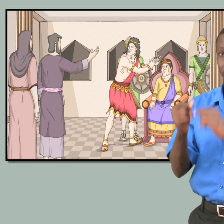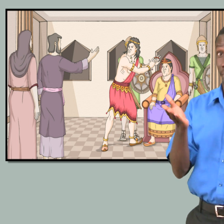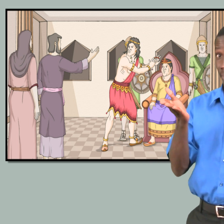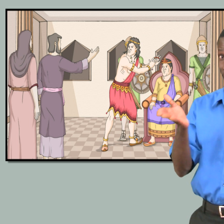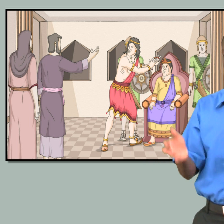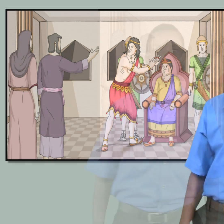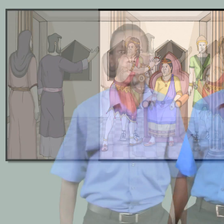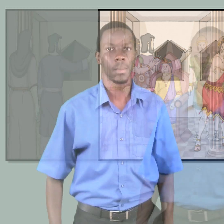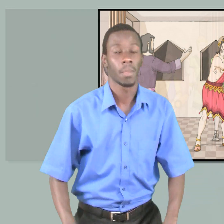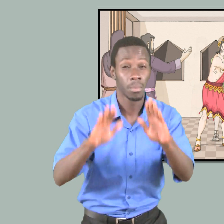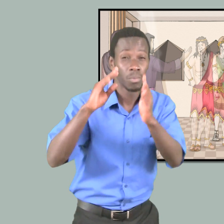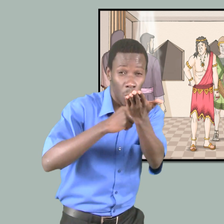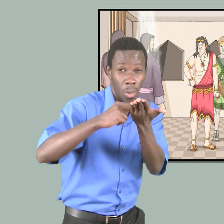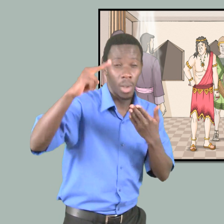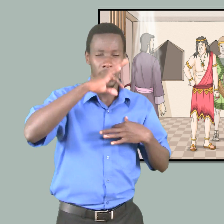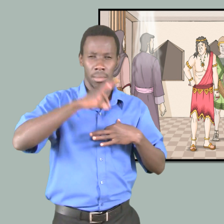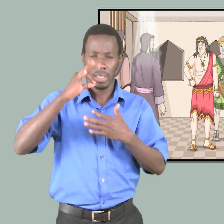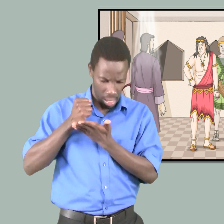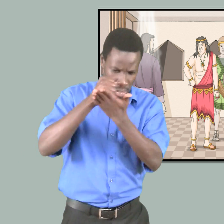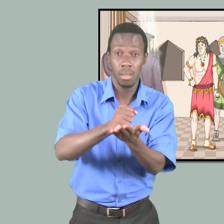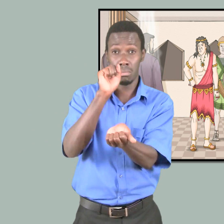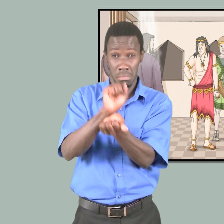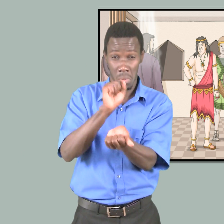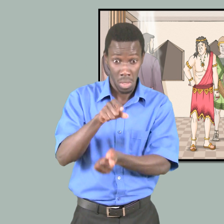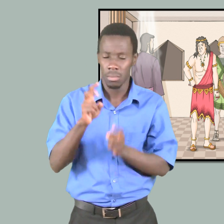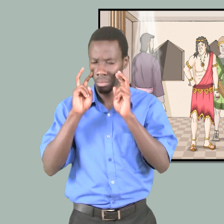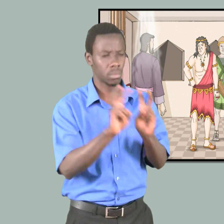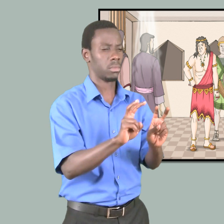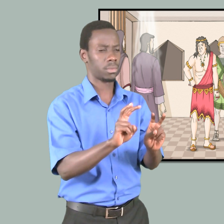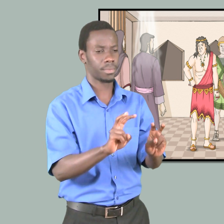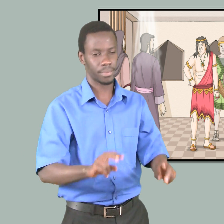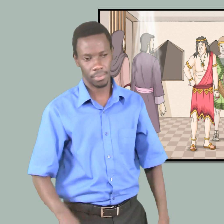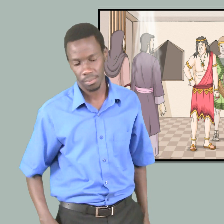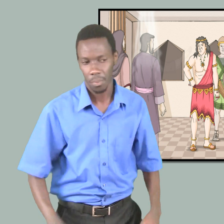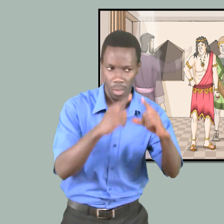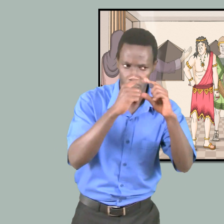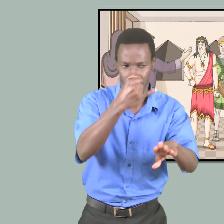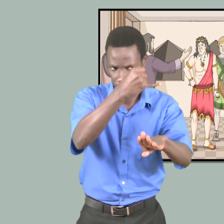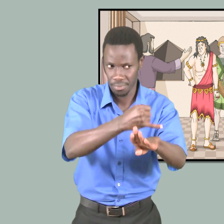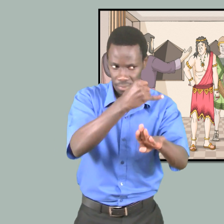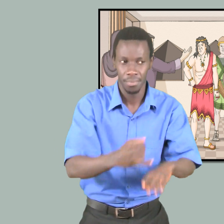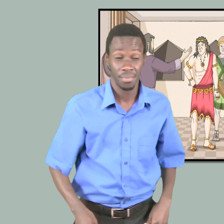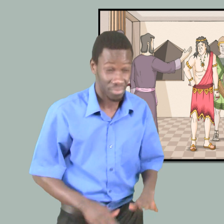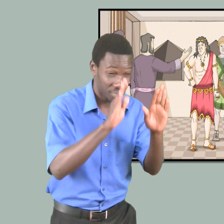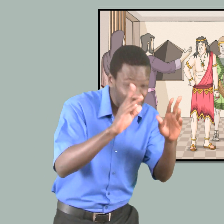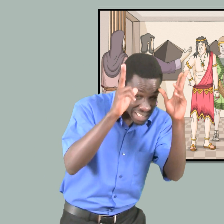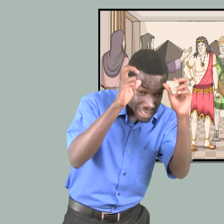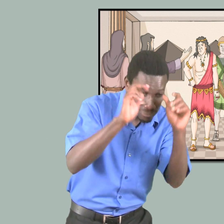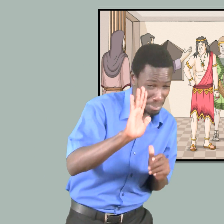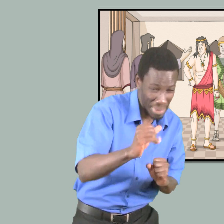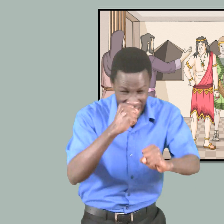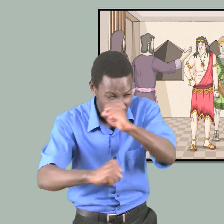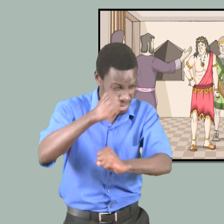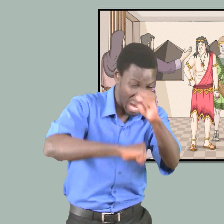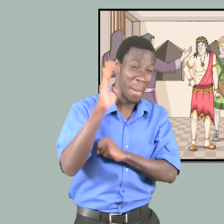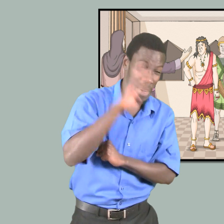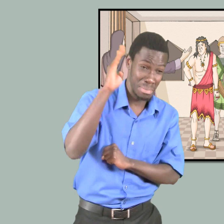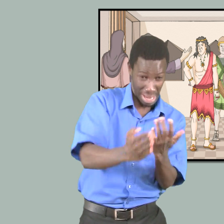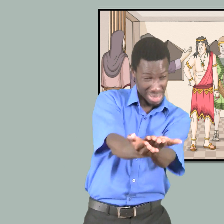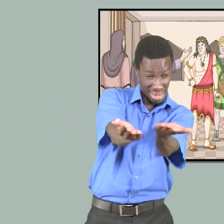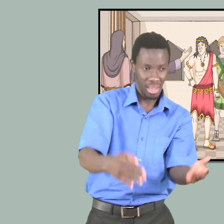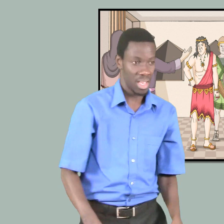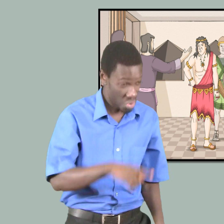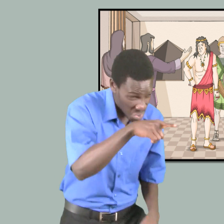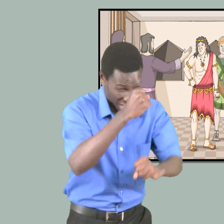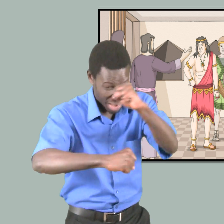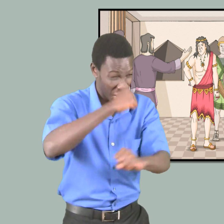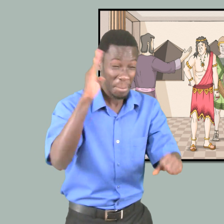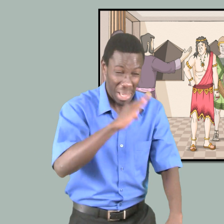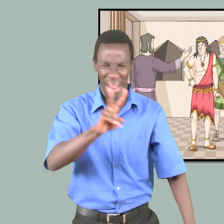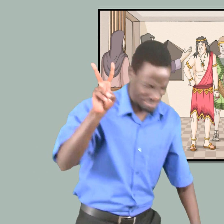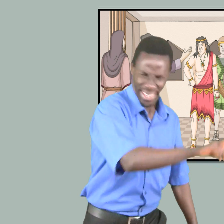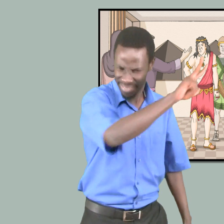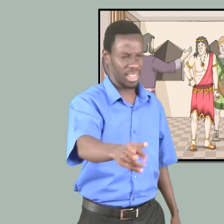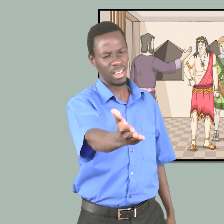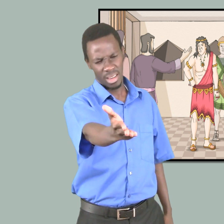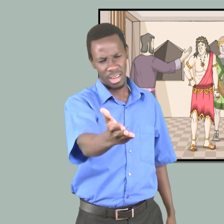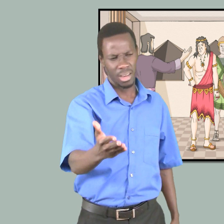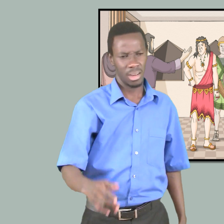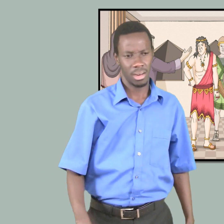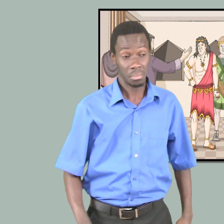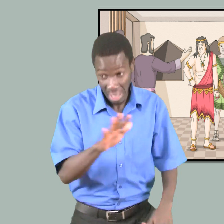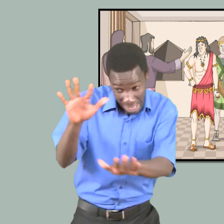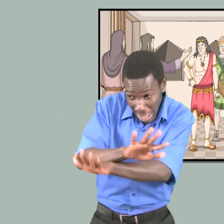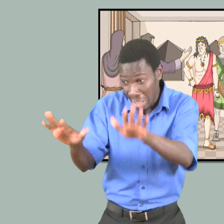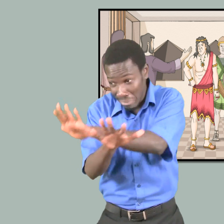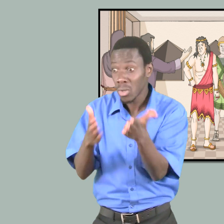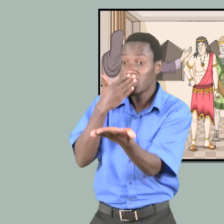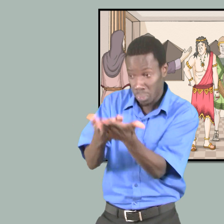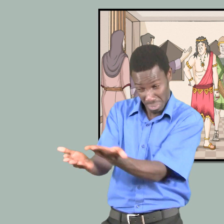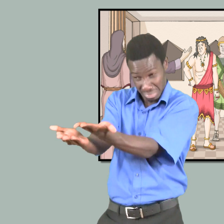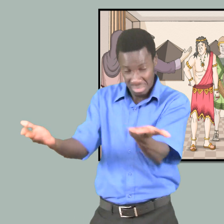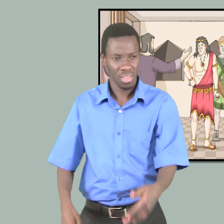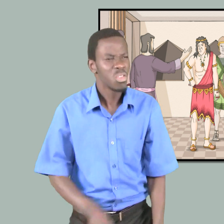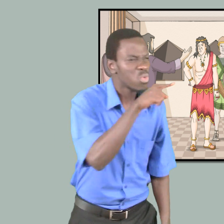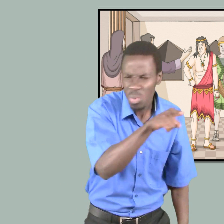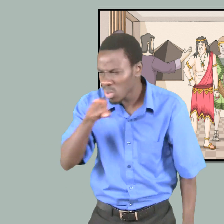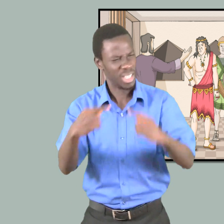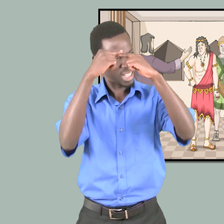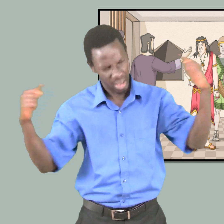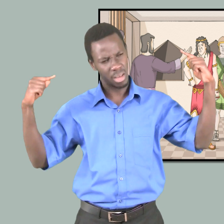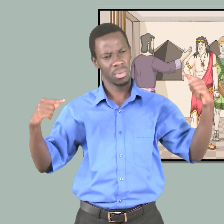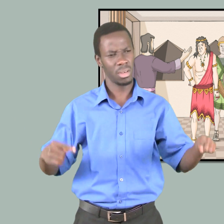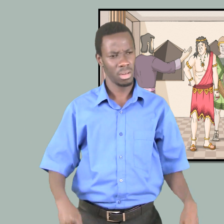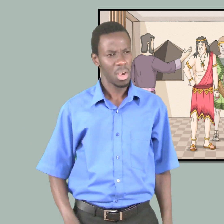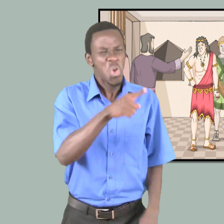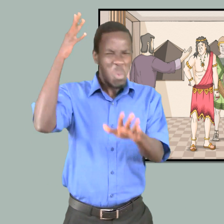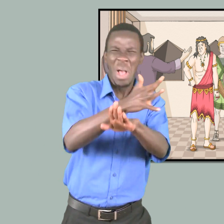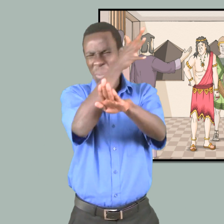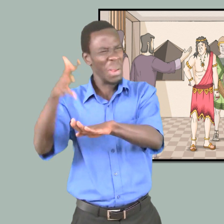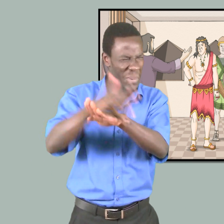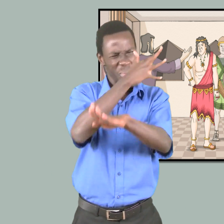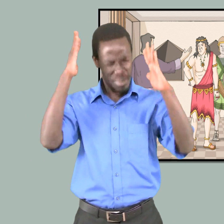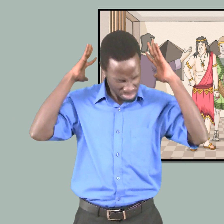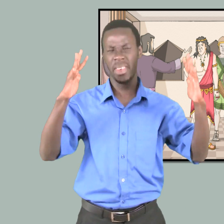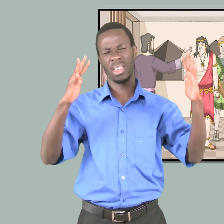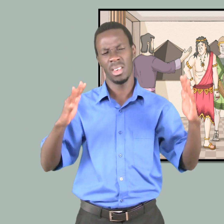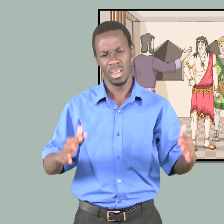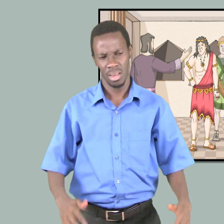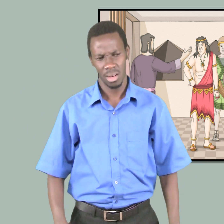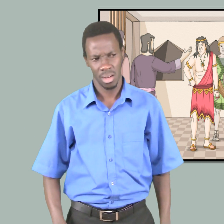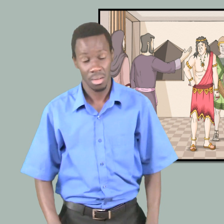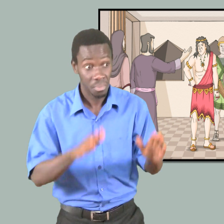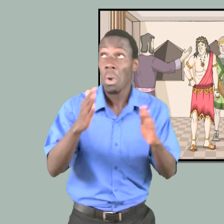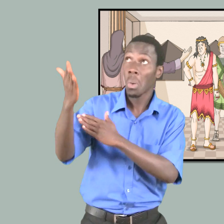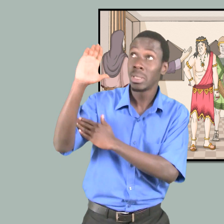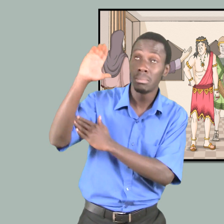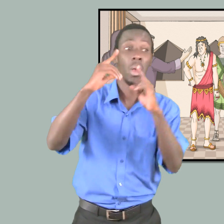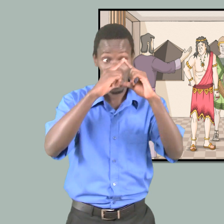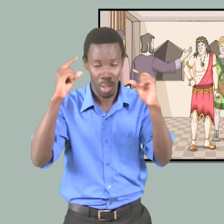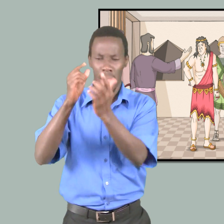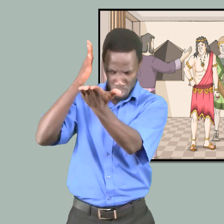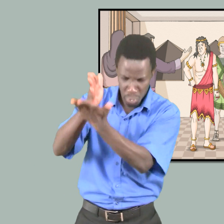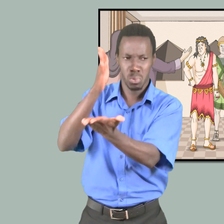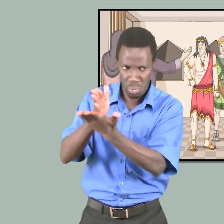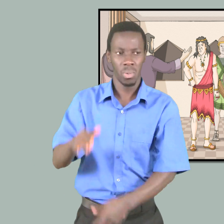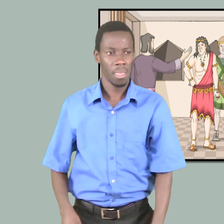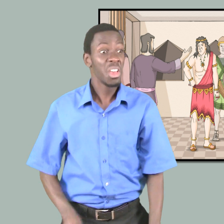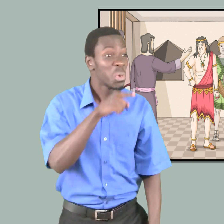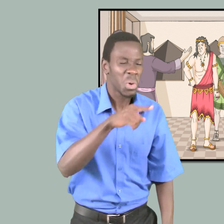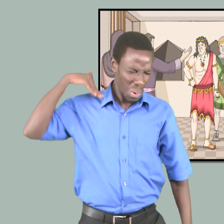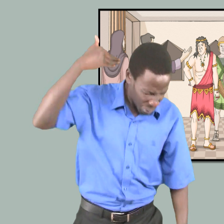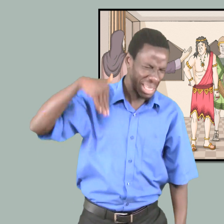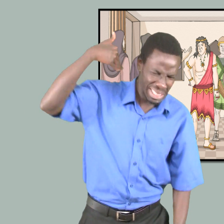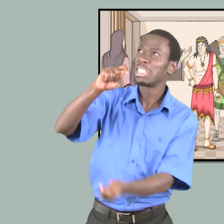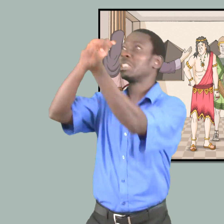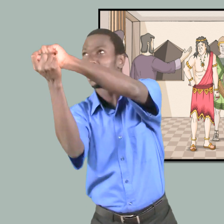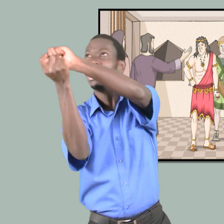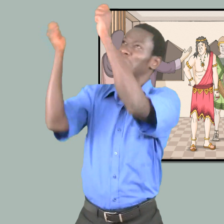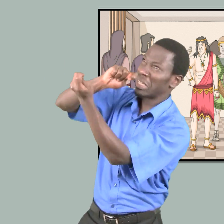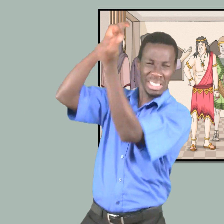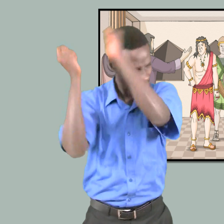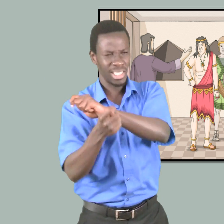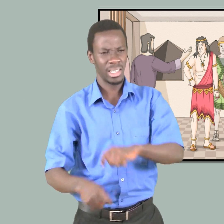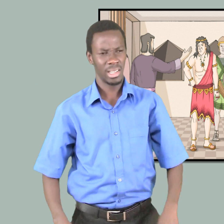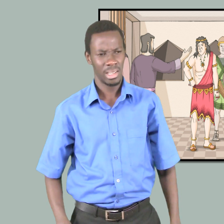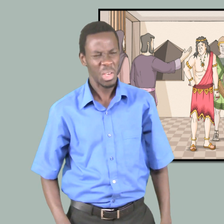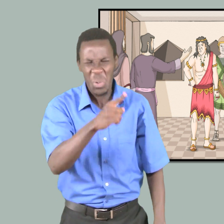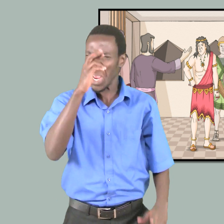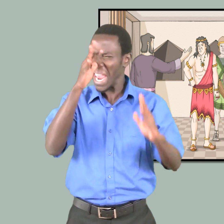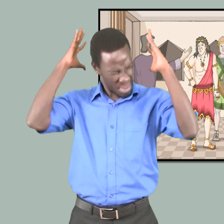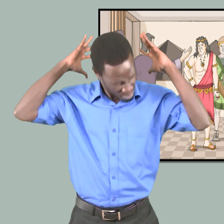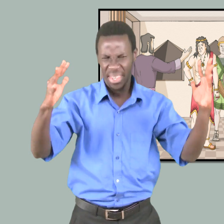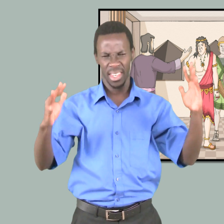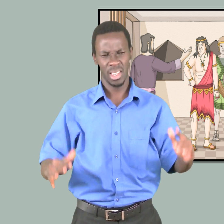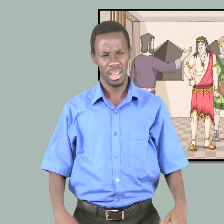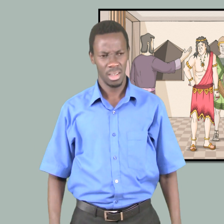Then Saul, who was also called Paul, filled with the Holy Spirit, looked directly at Elymas and said, “O child of the devil and enemy of all righteousness, you are full of all kinds of deceit and trickery!